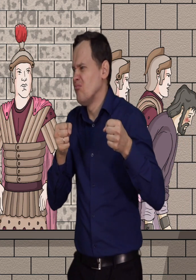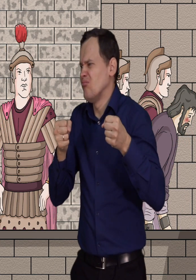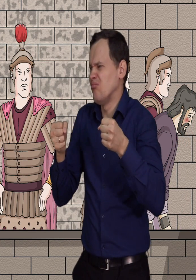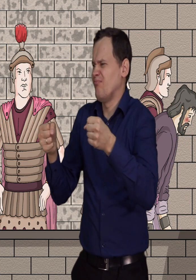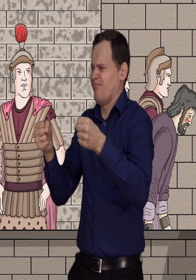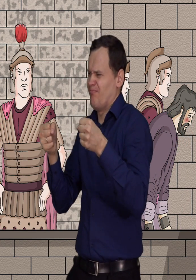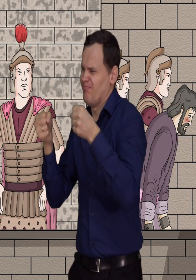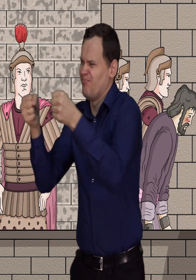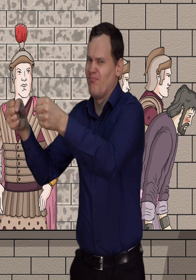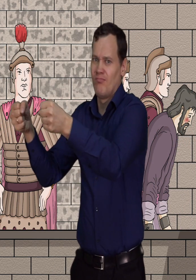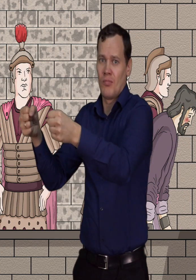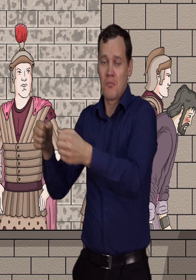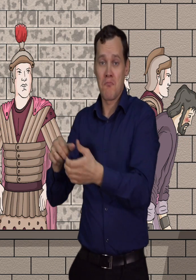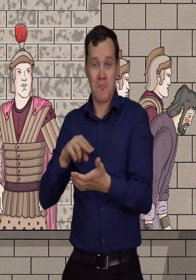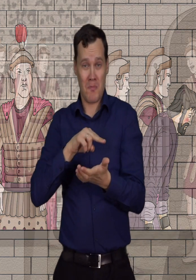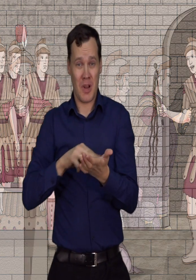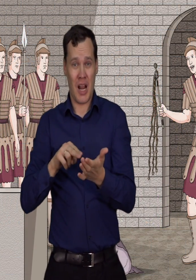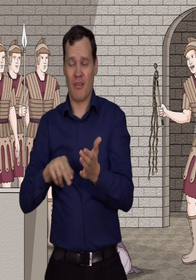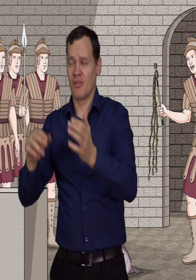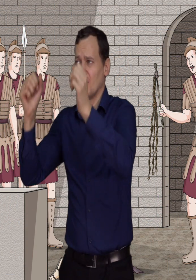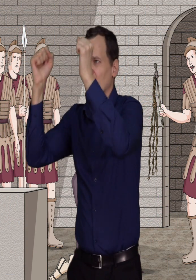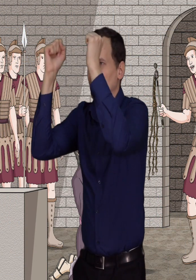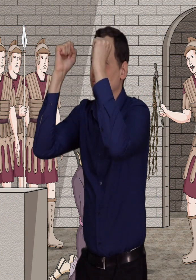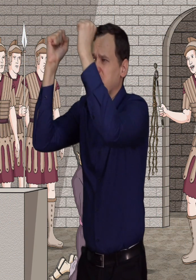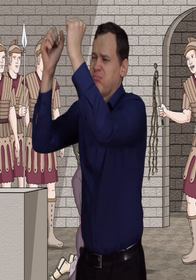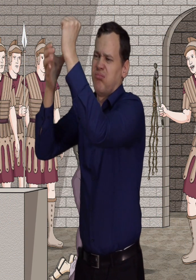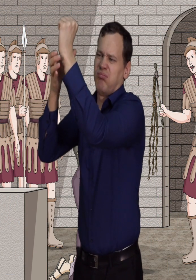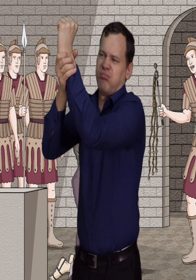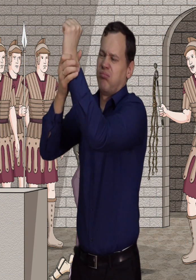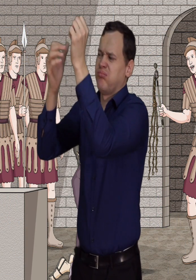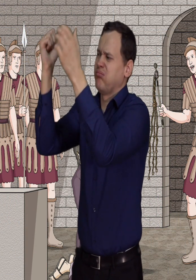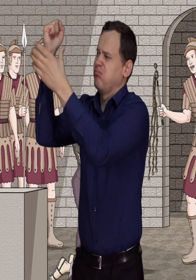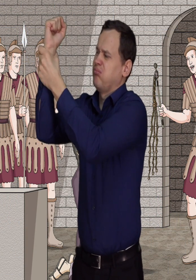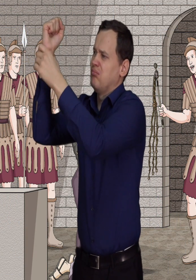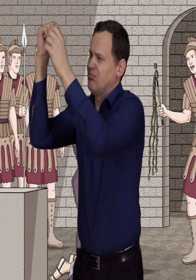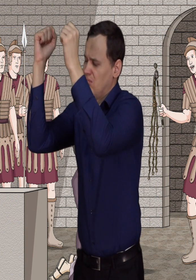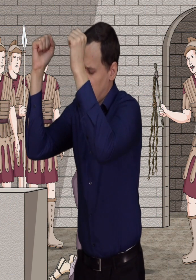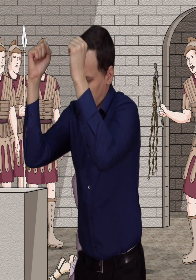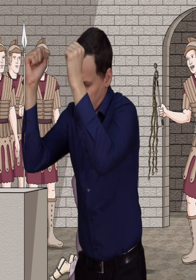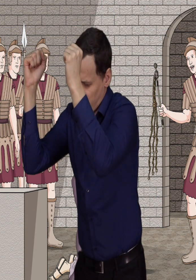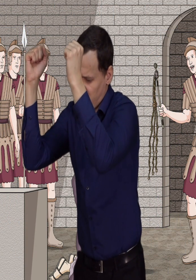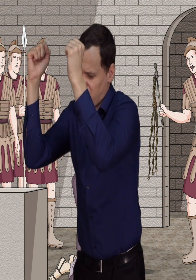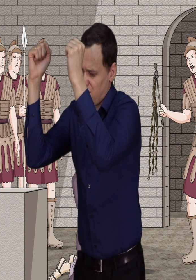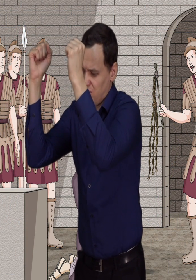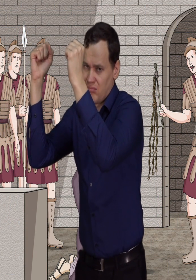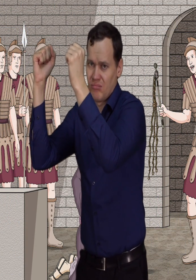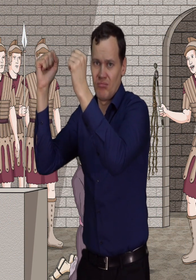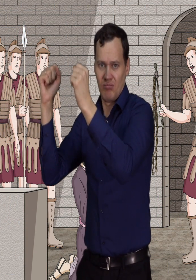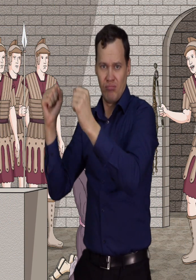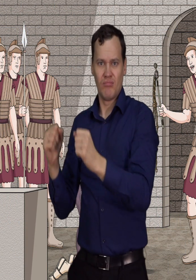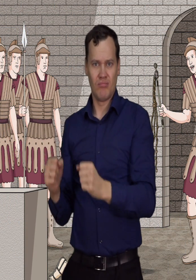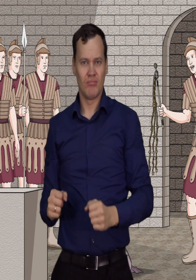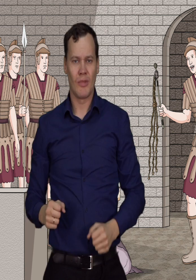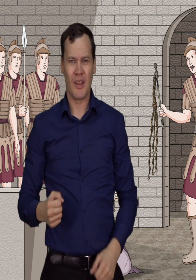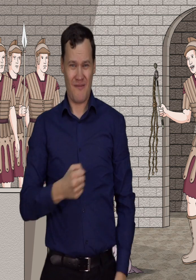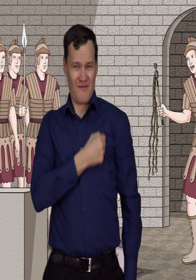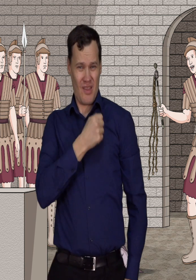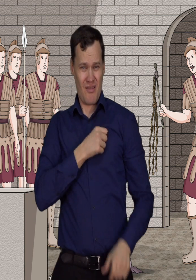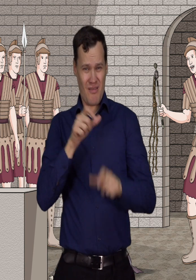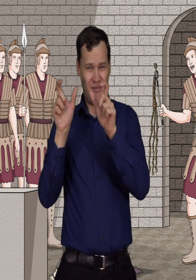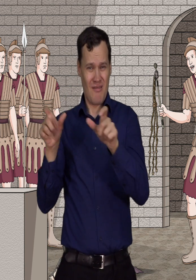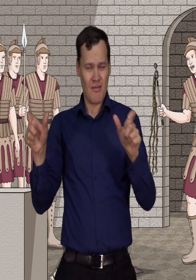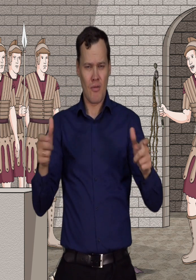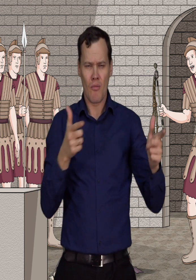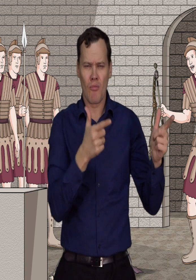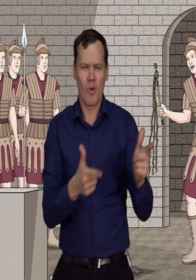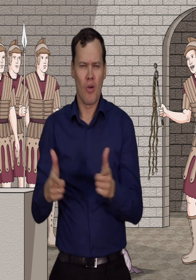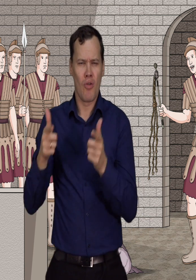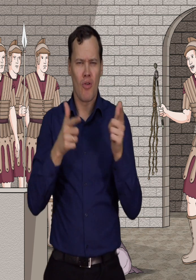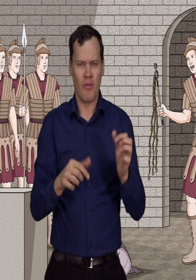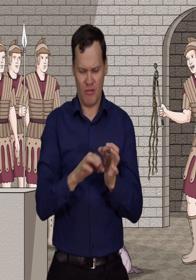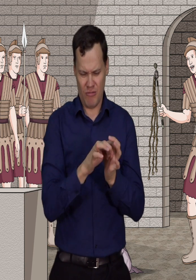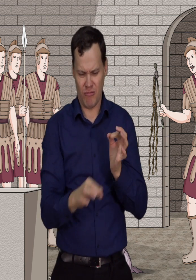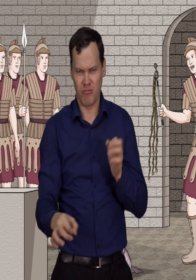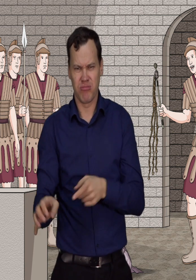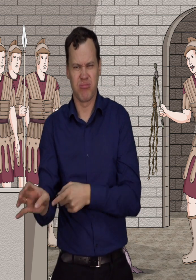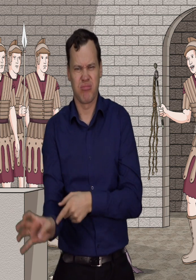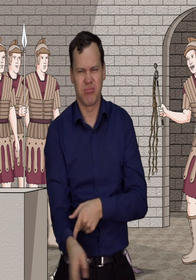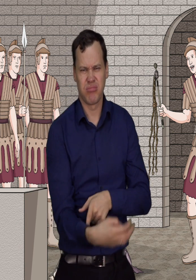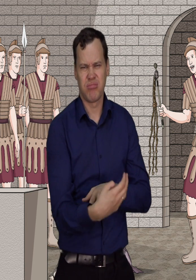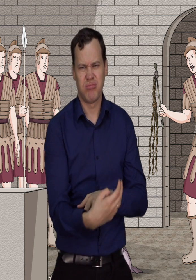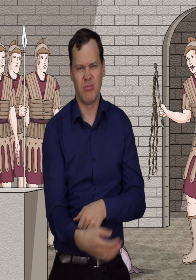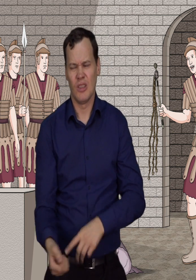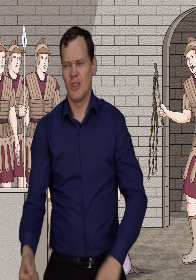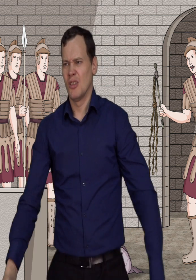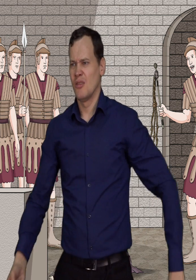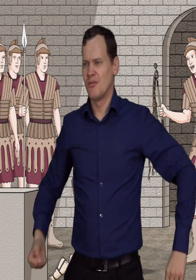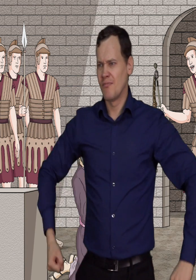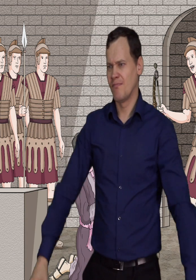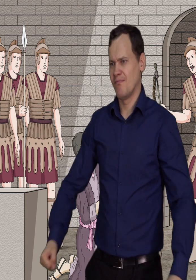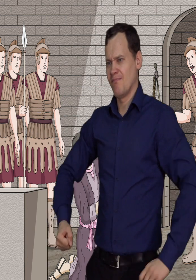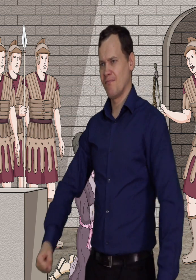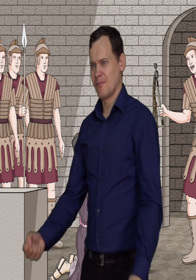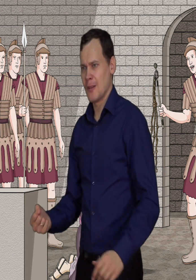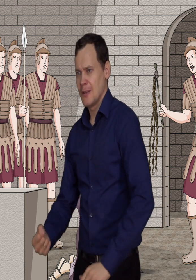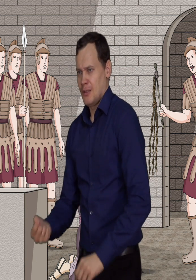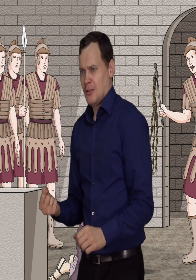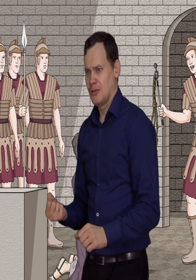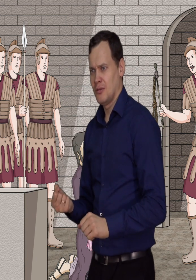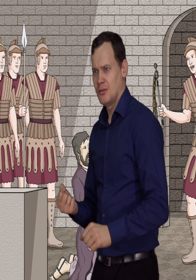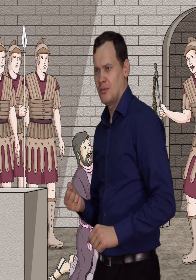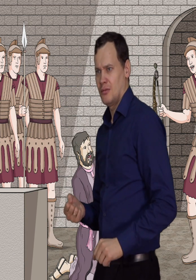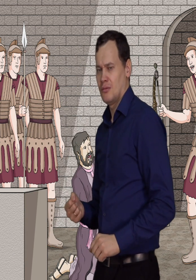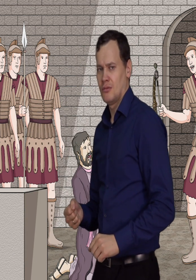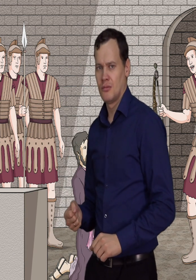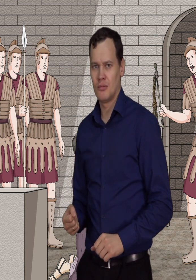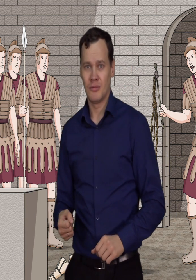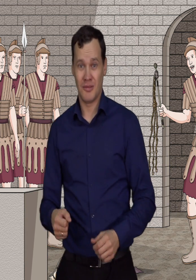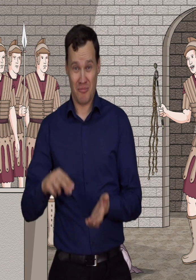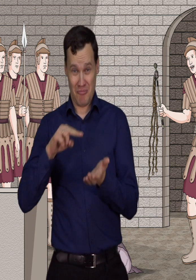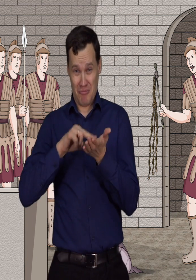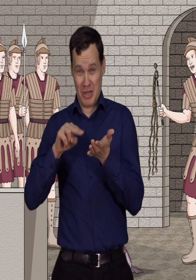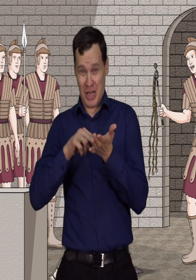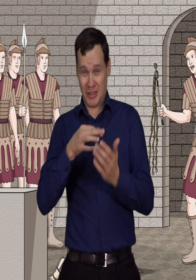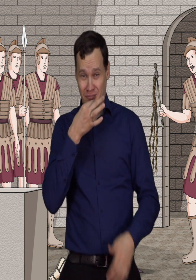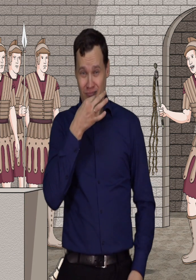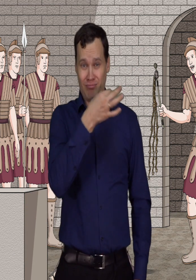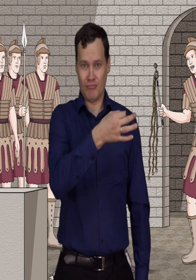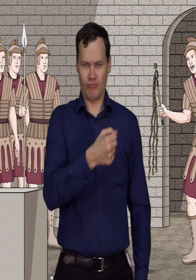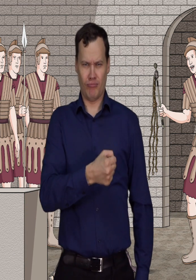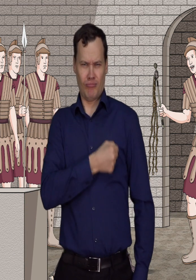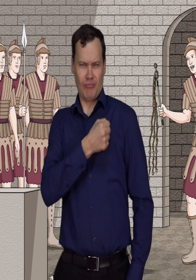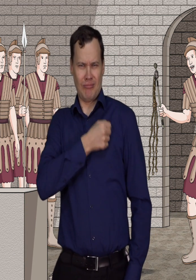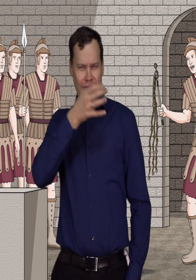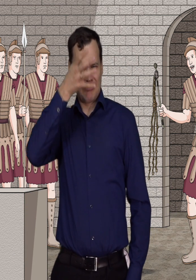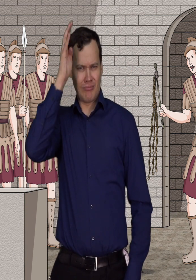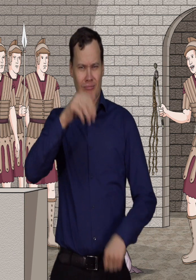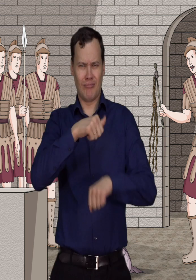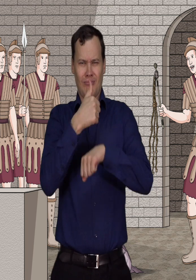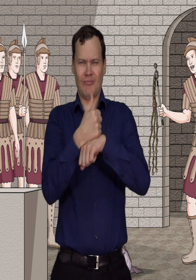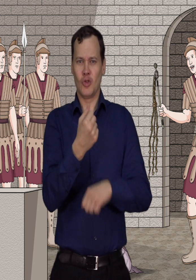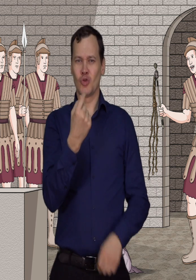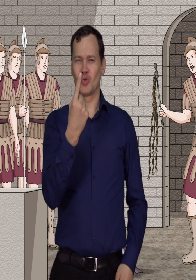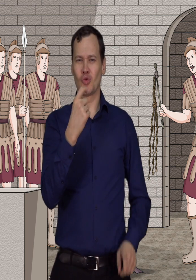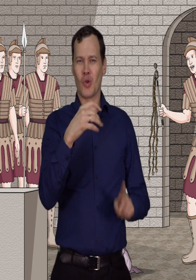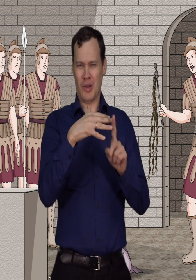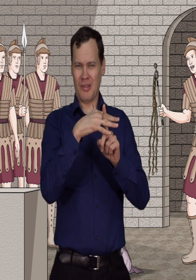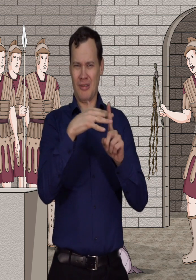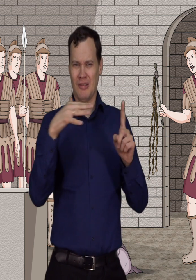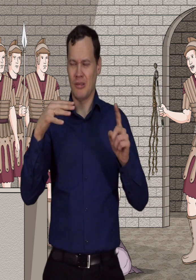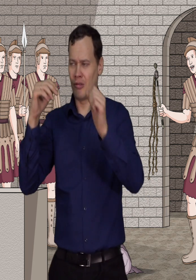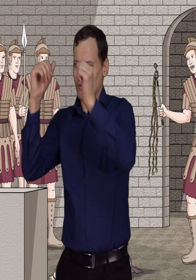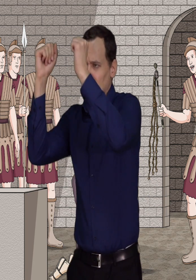He directed that Paul be flogged and interrogated to determine the reason for this outcry against him.